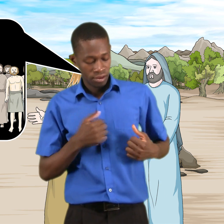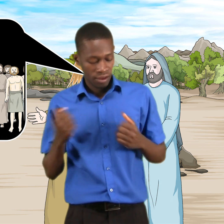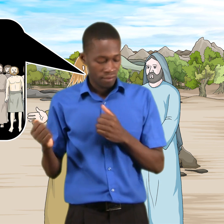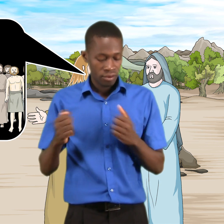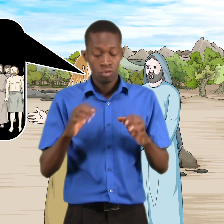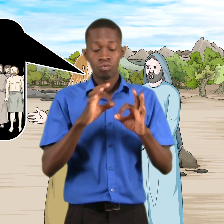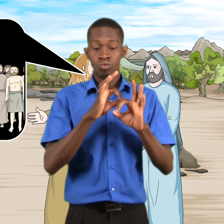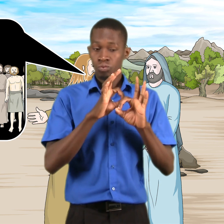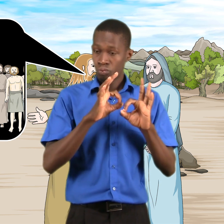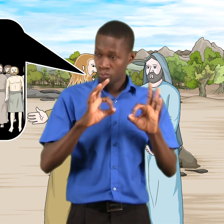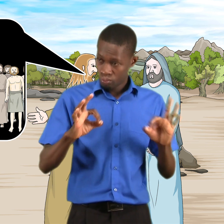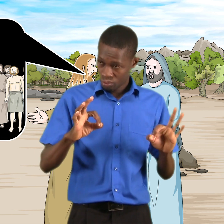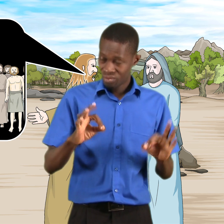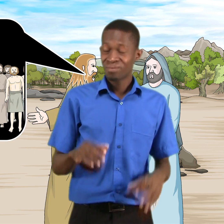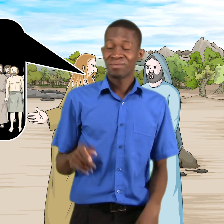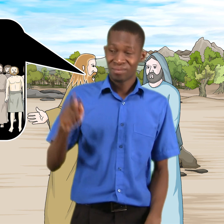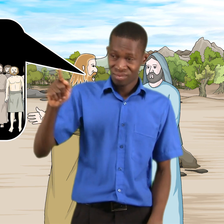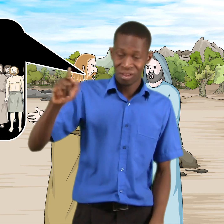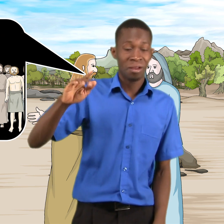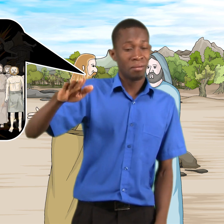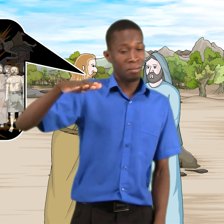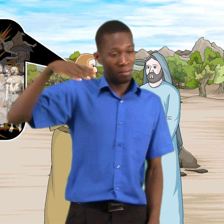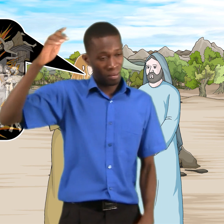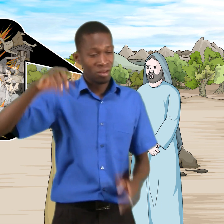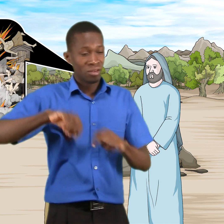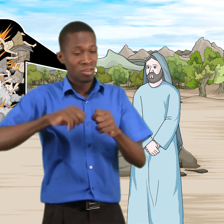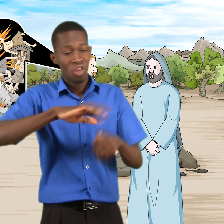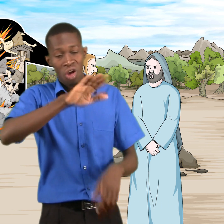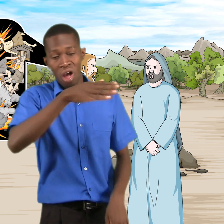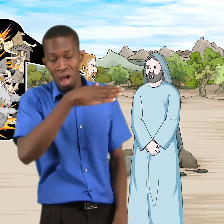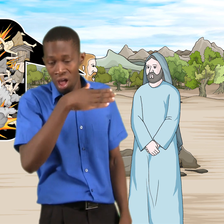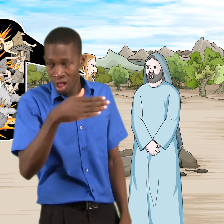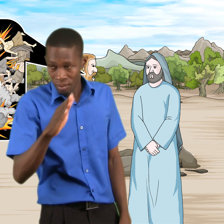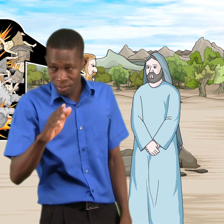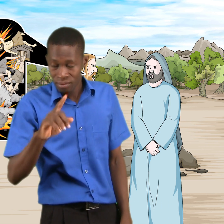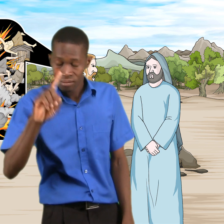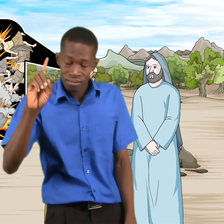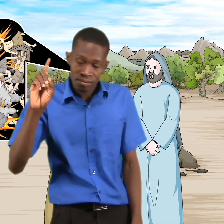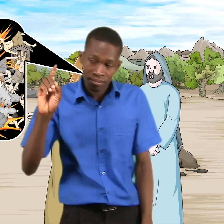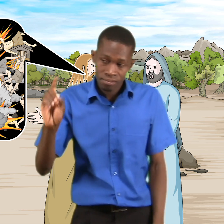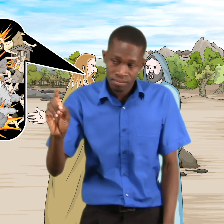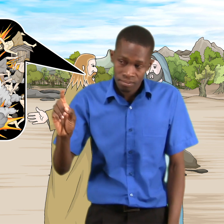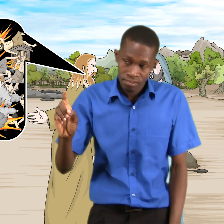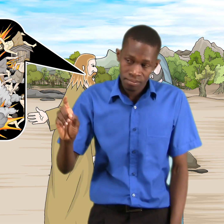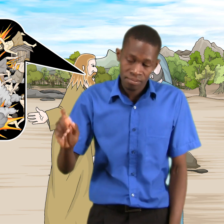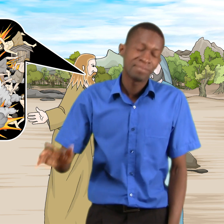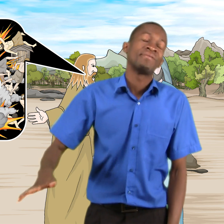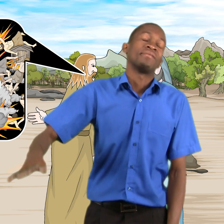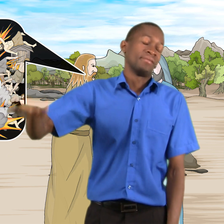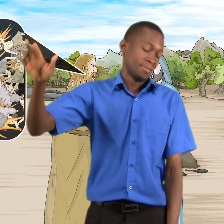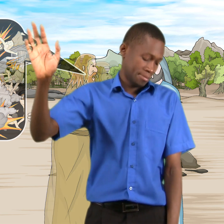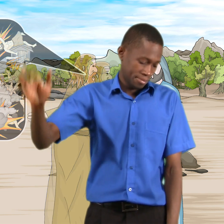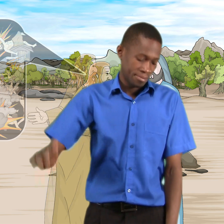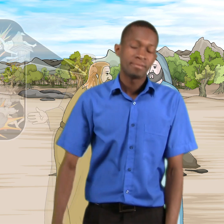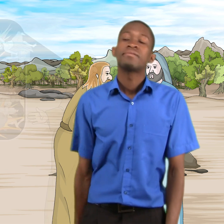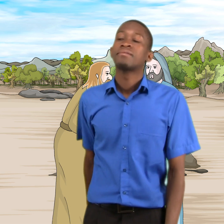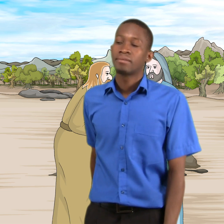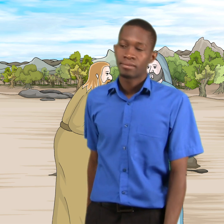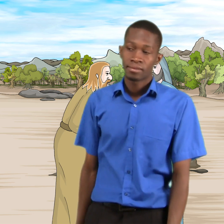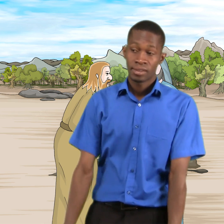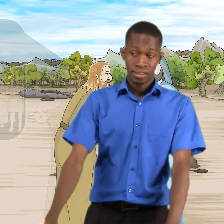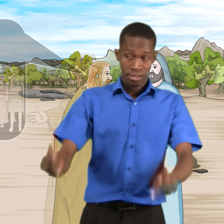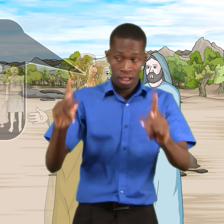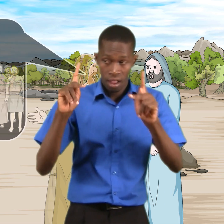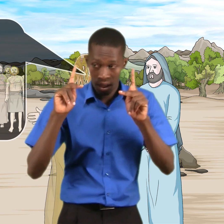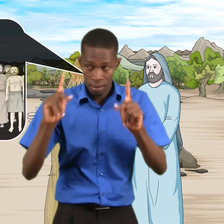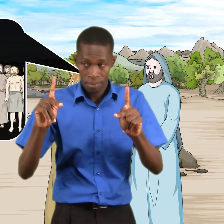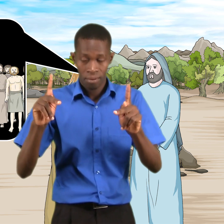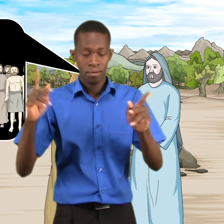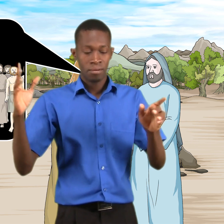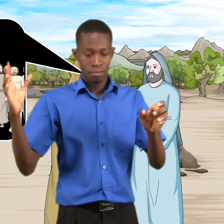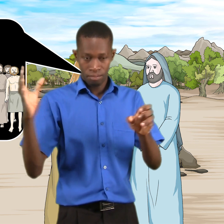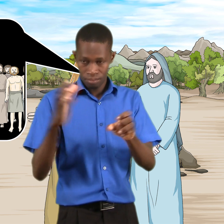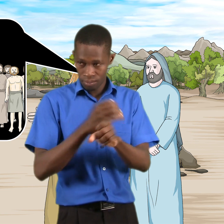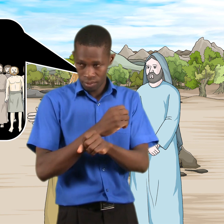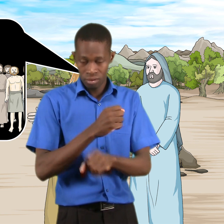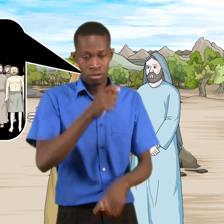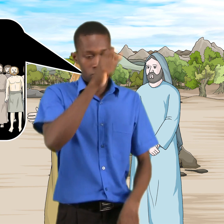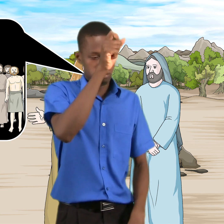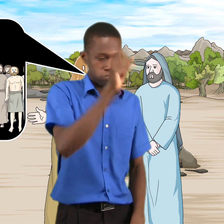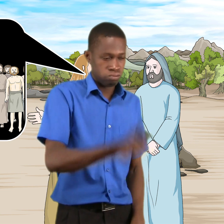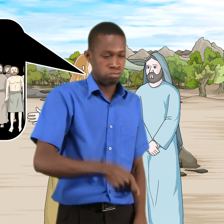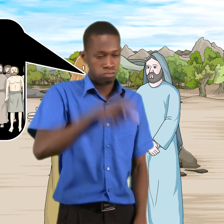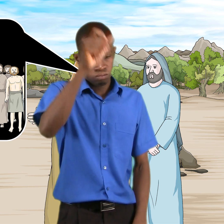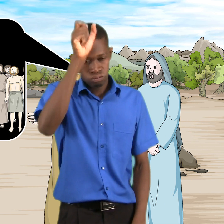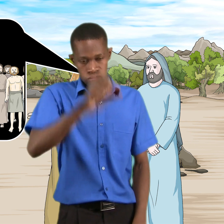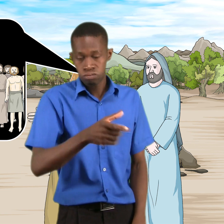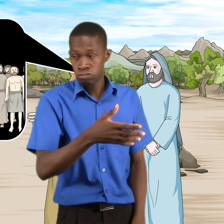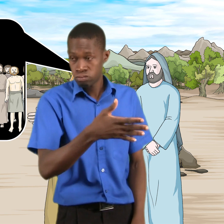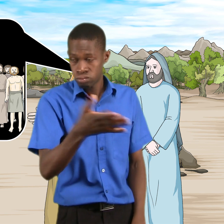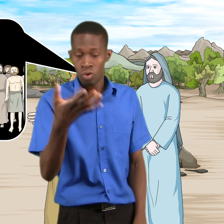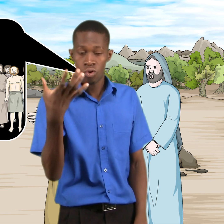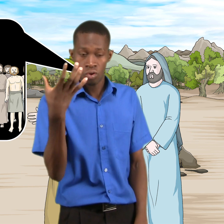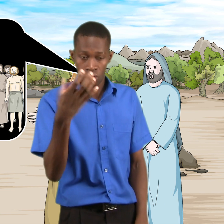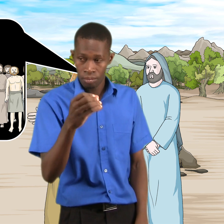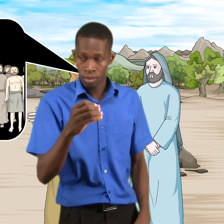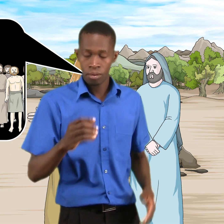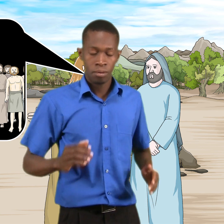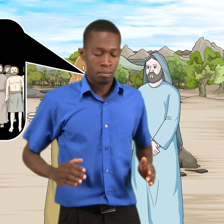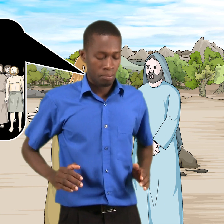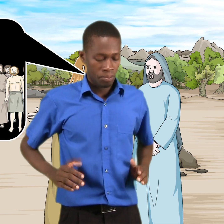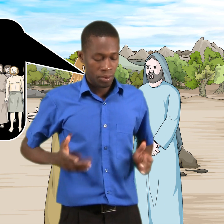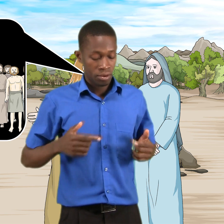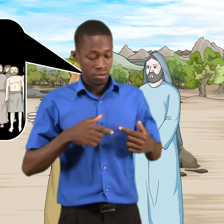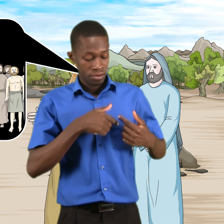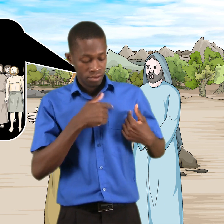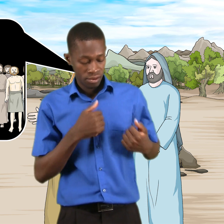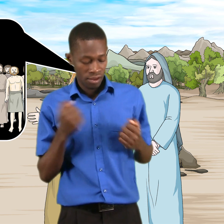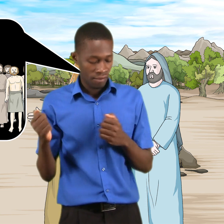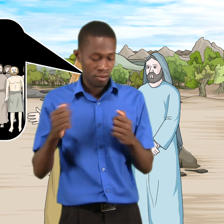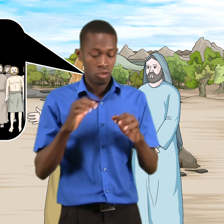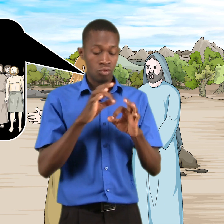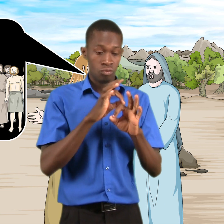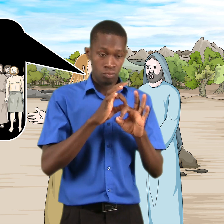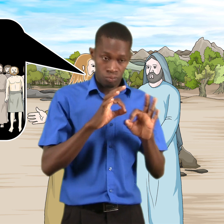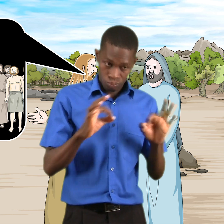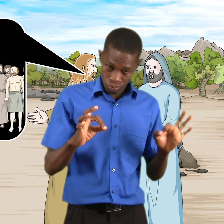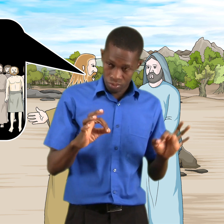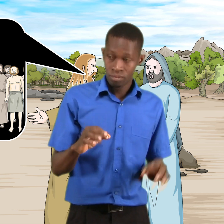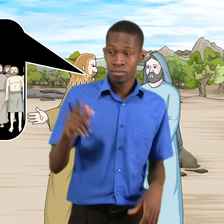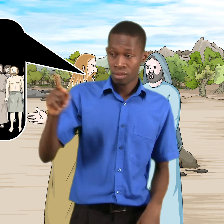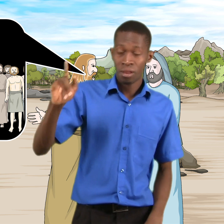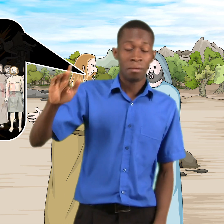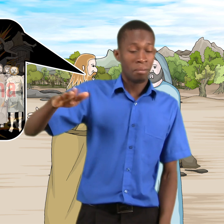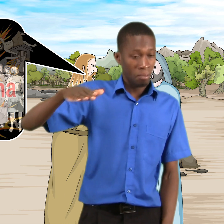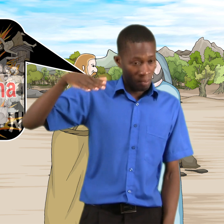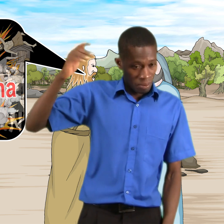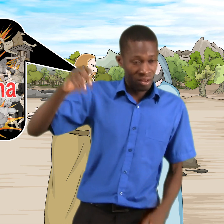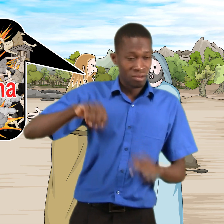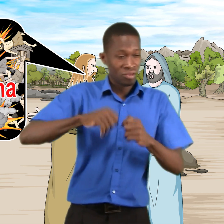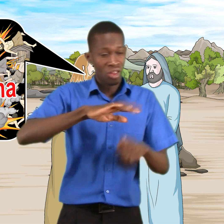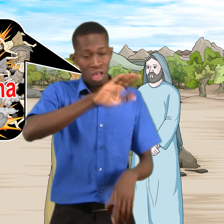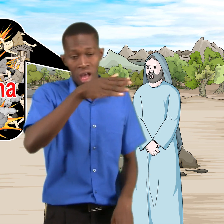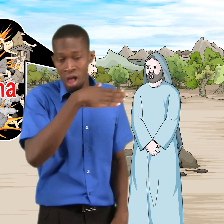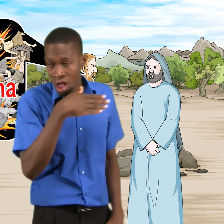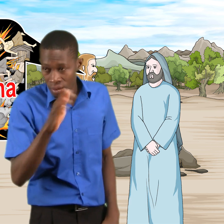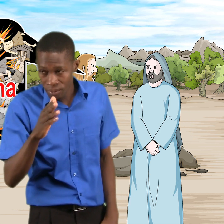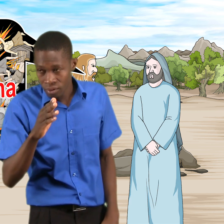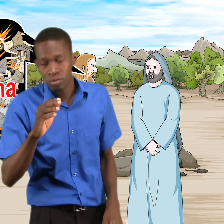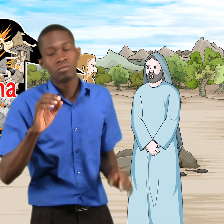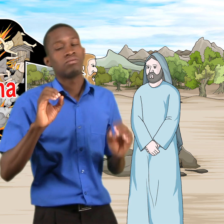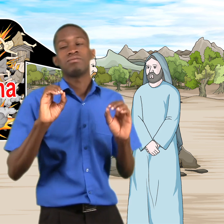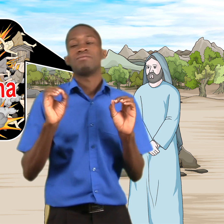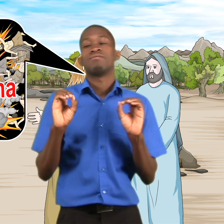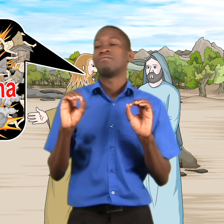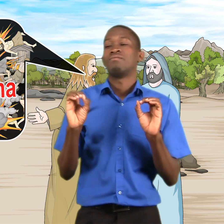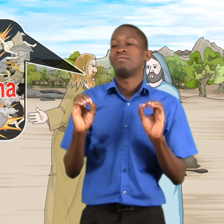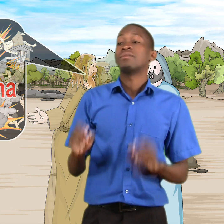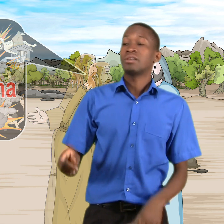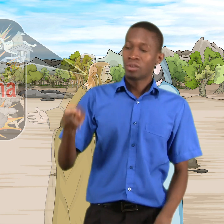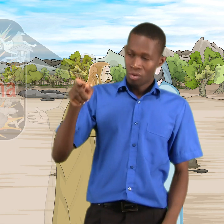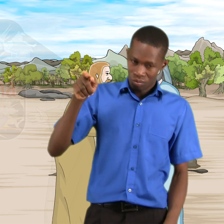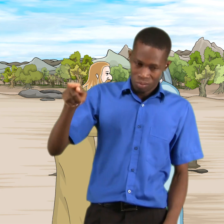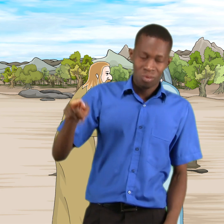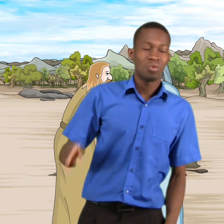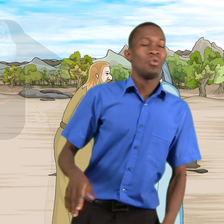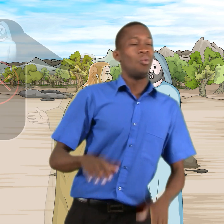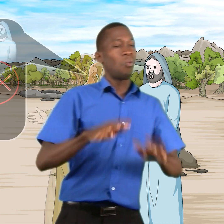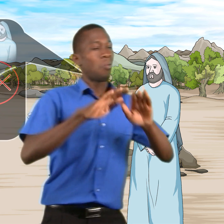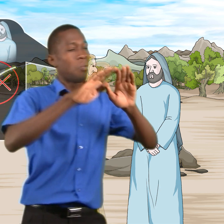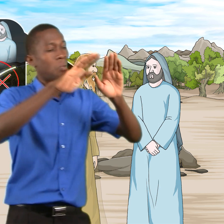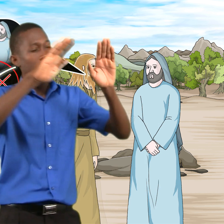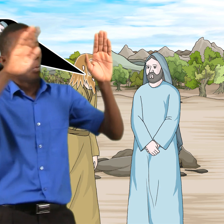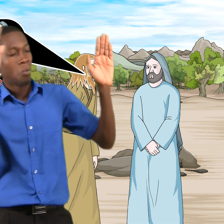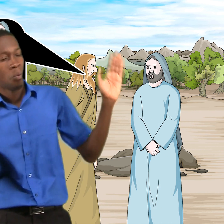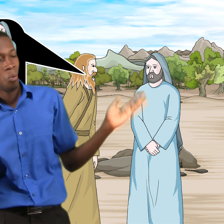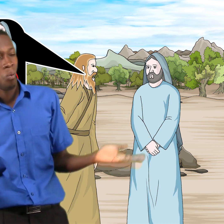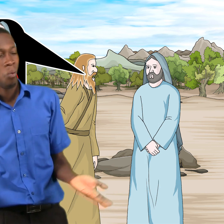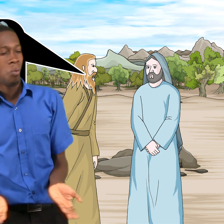Will You really sweep it away and not spare the place for the sake of the fifty righteous ones who are there?